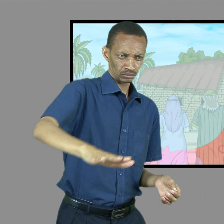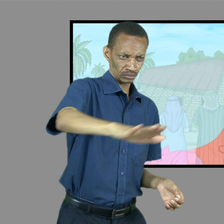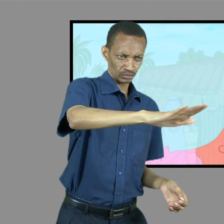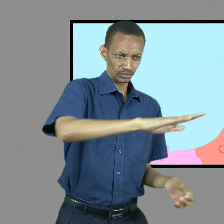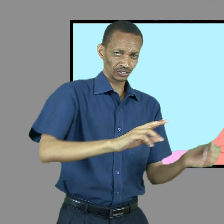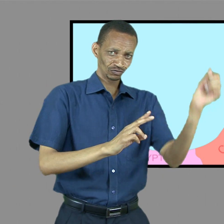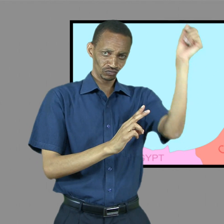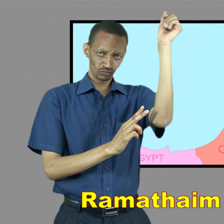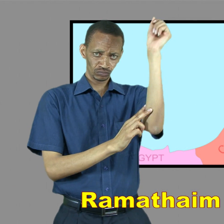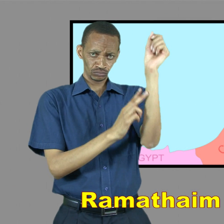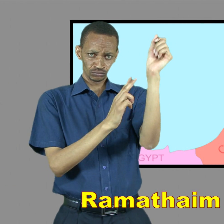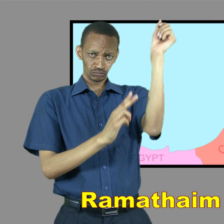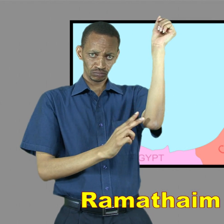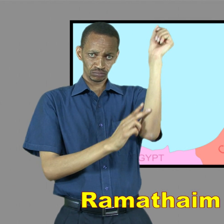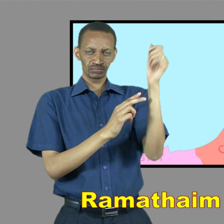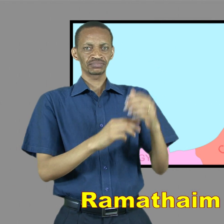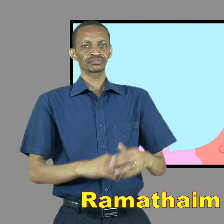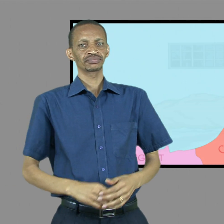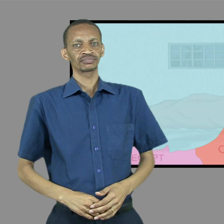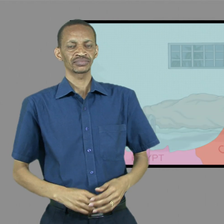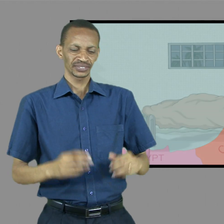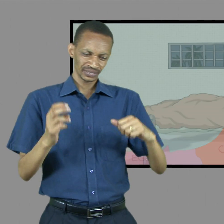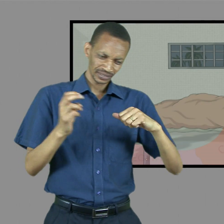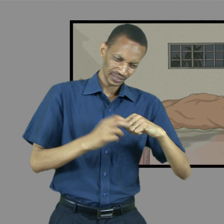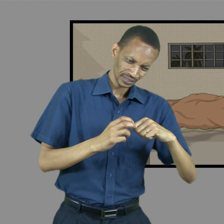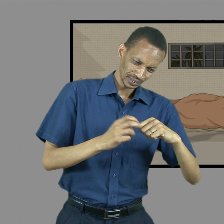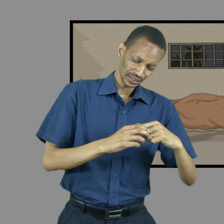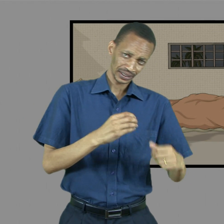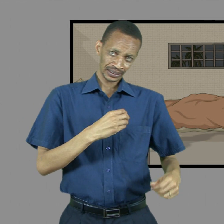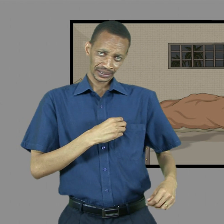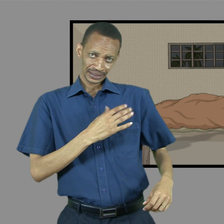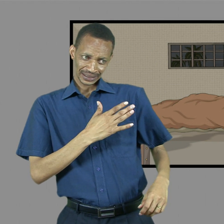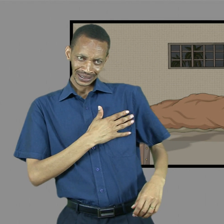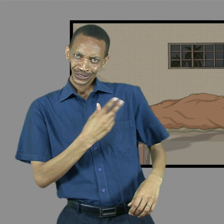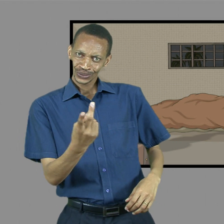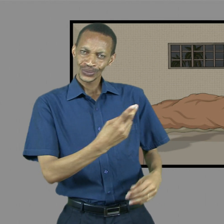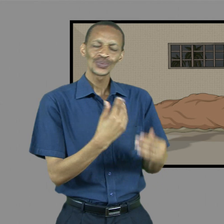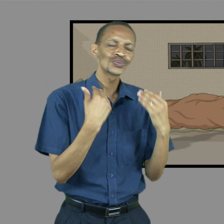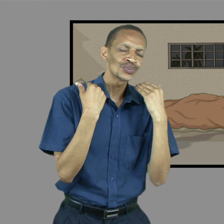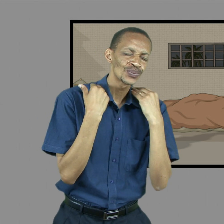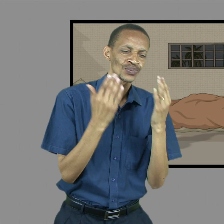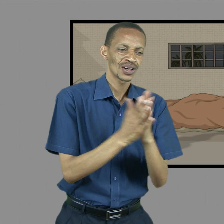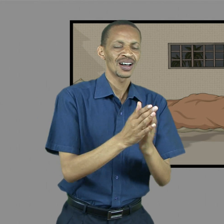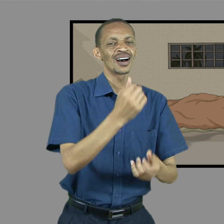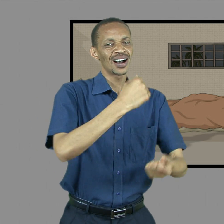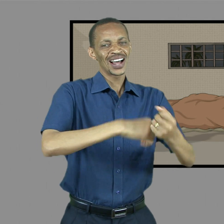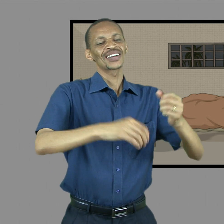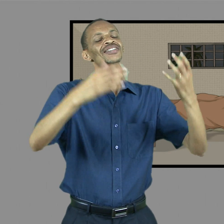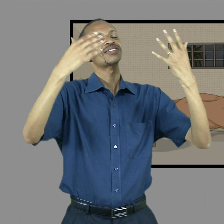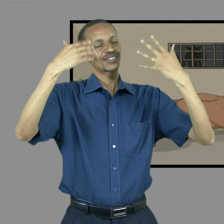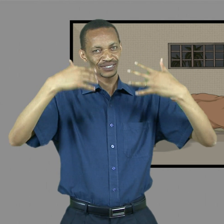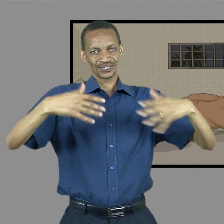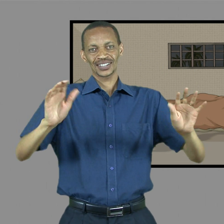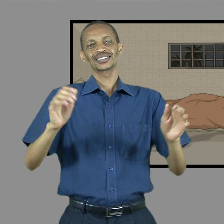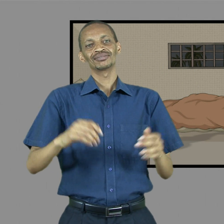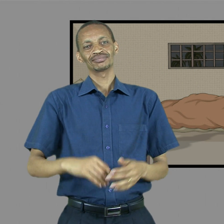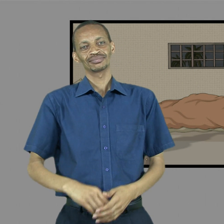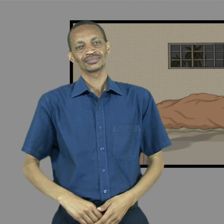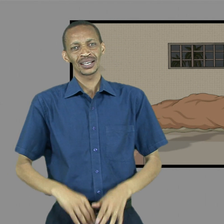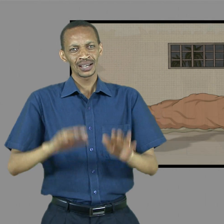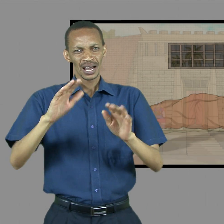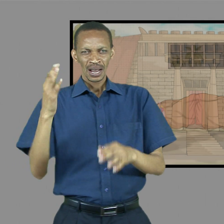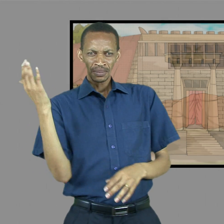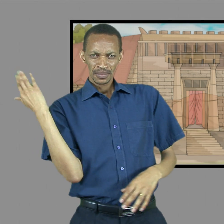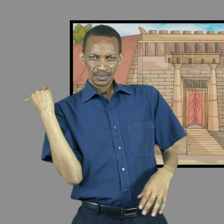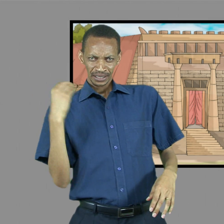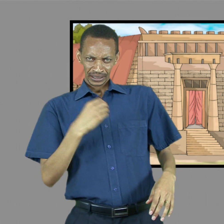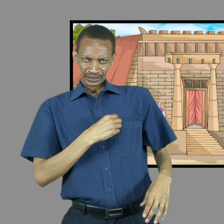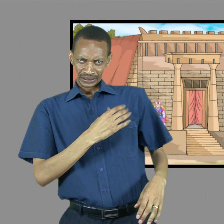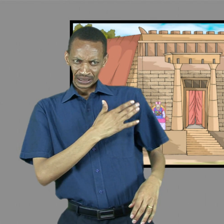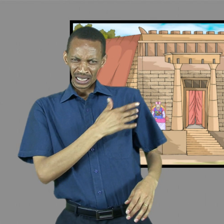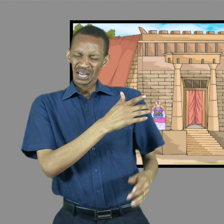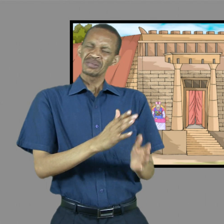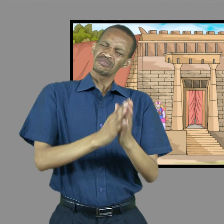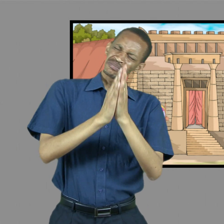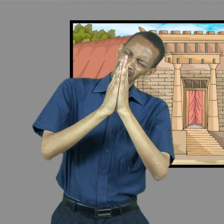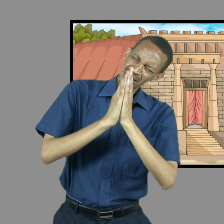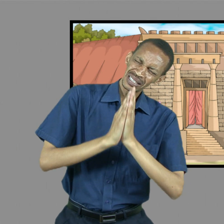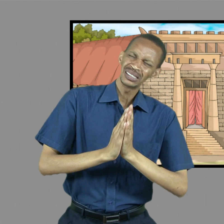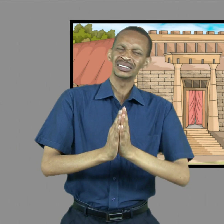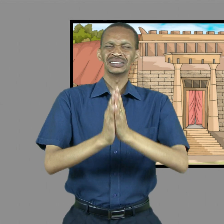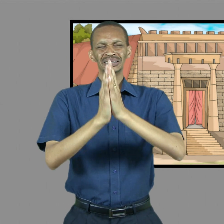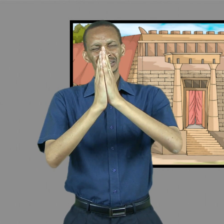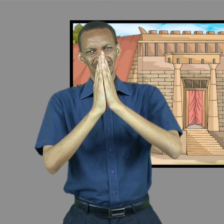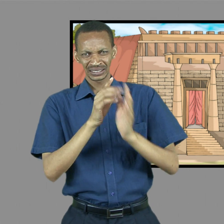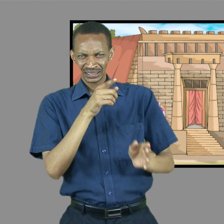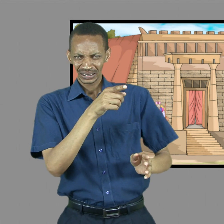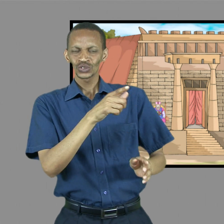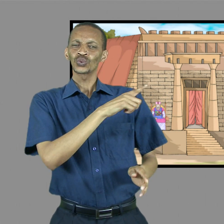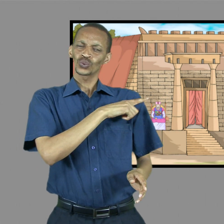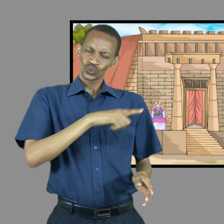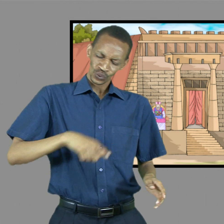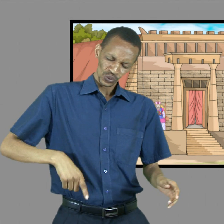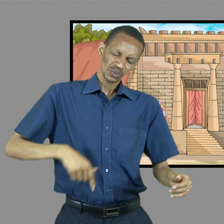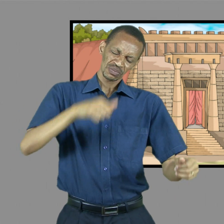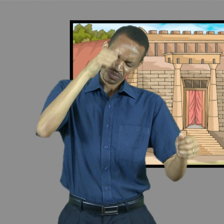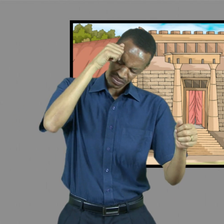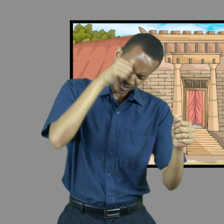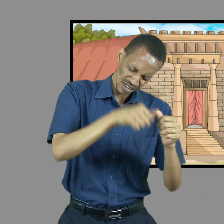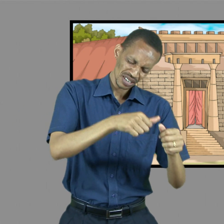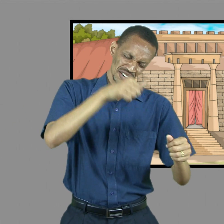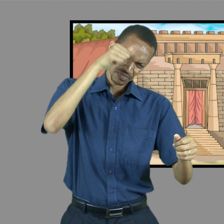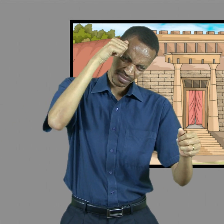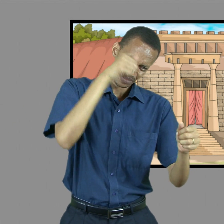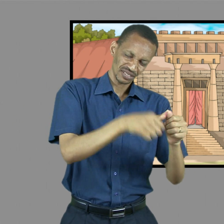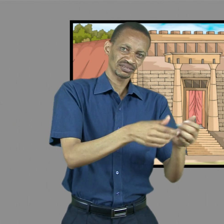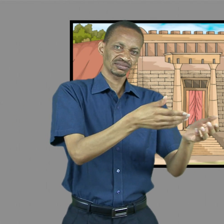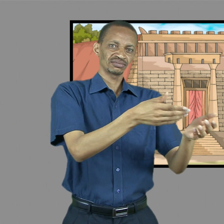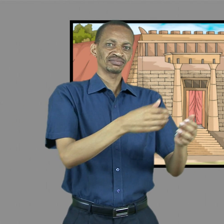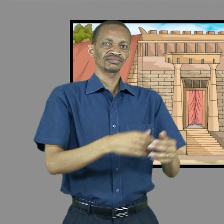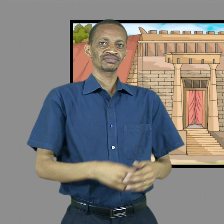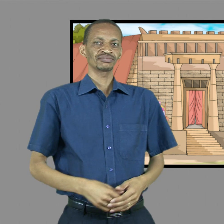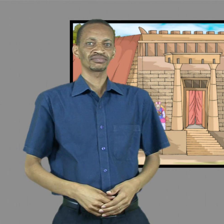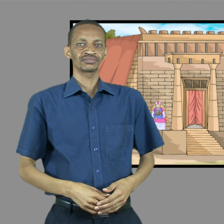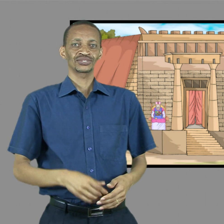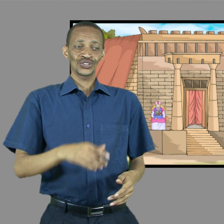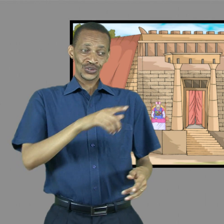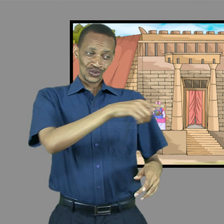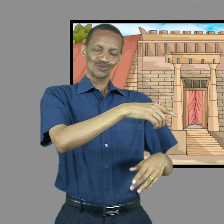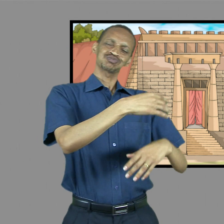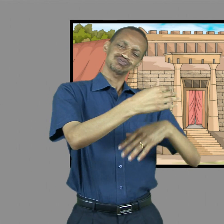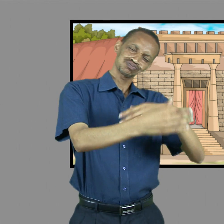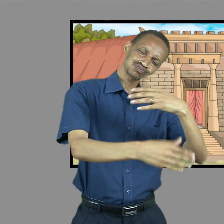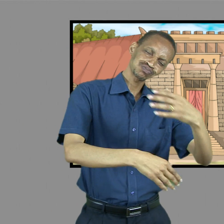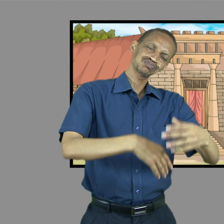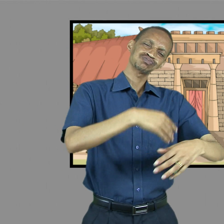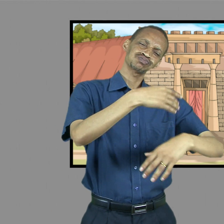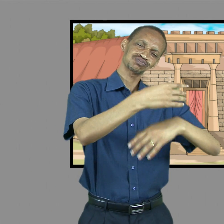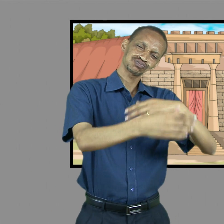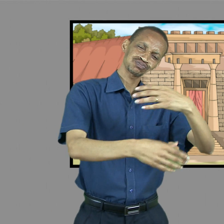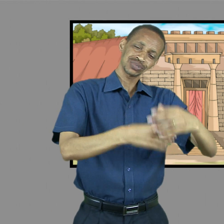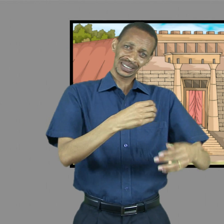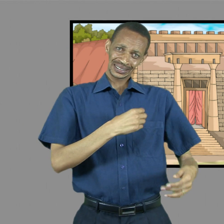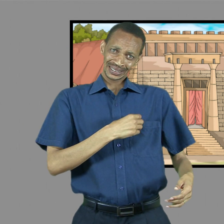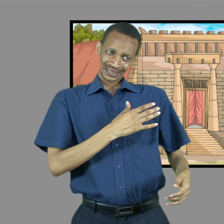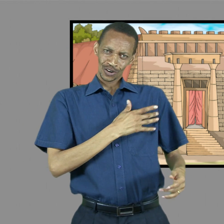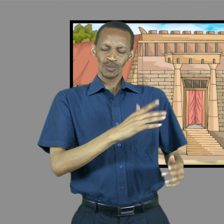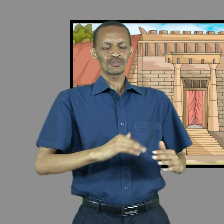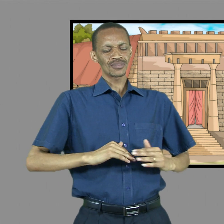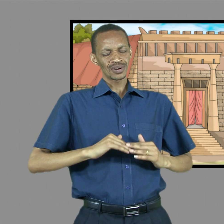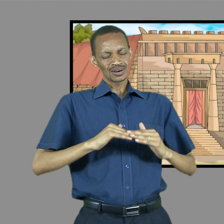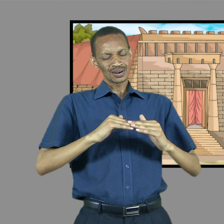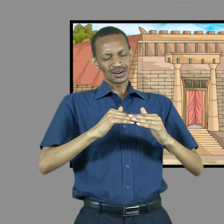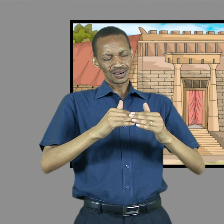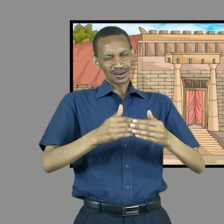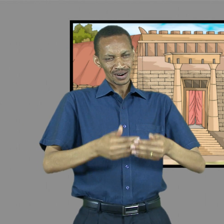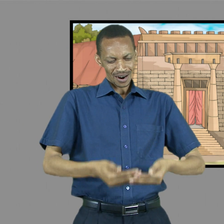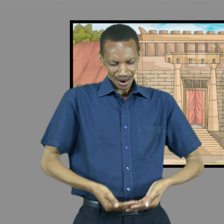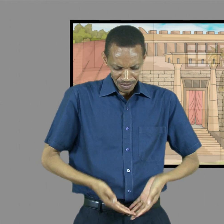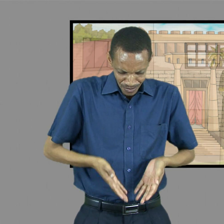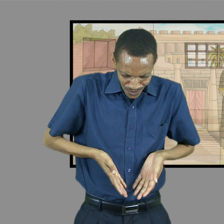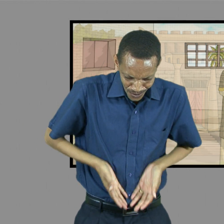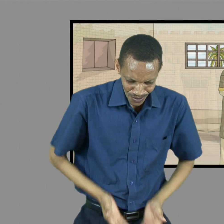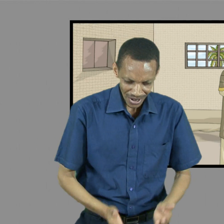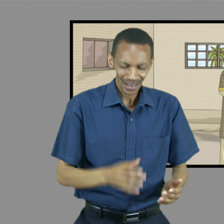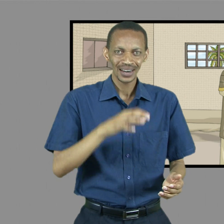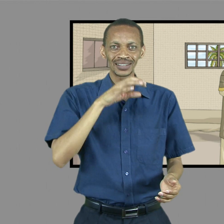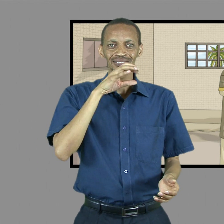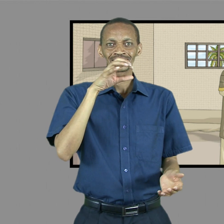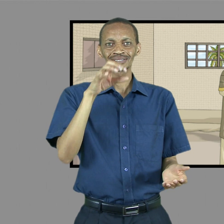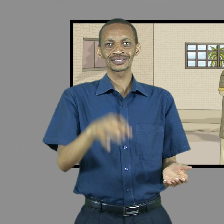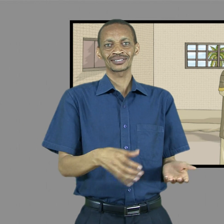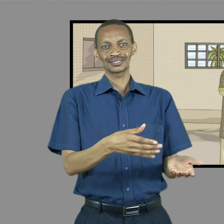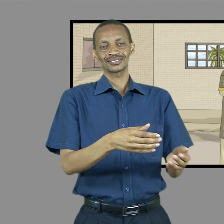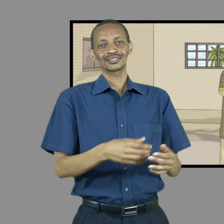And Elkanah had relations with his wife Hannah, and the LORD remembered her.